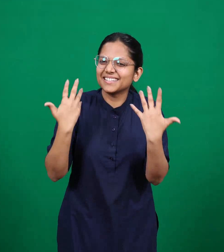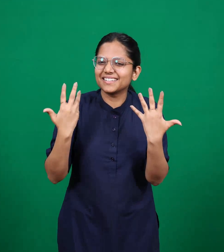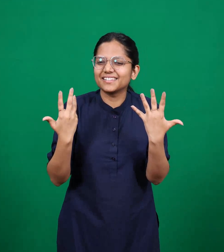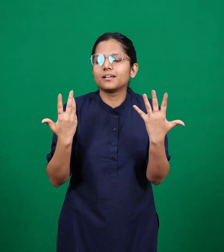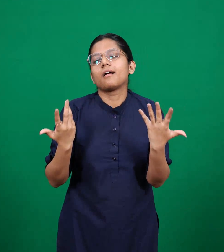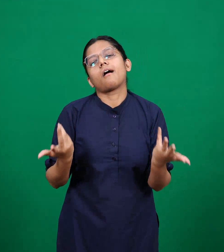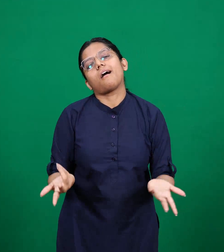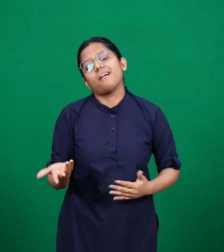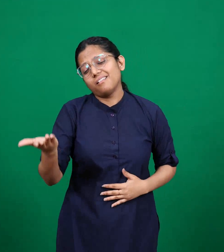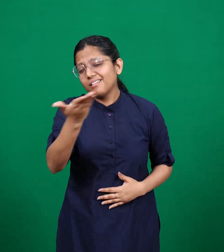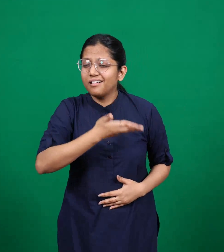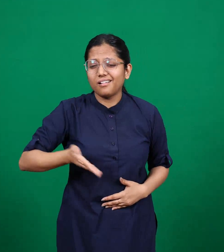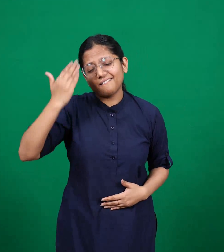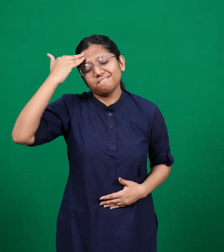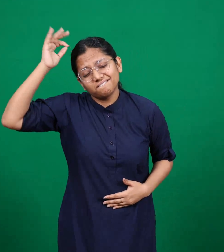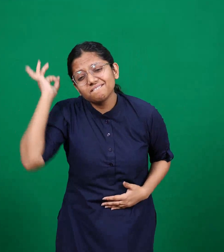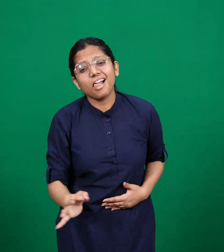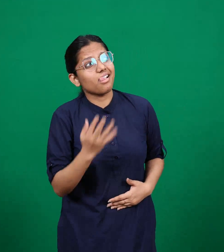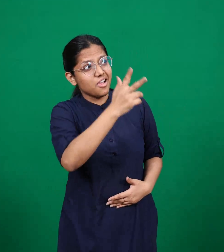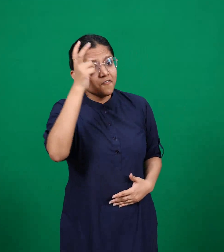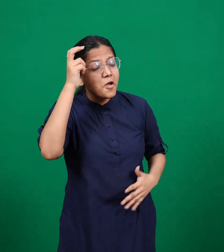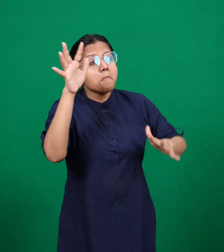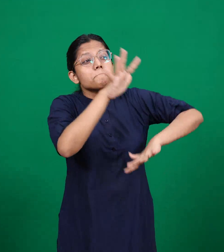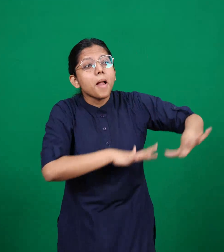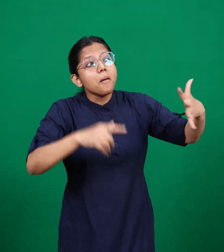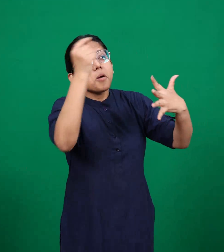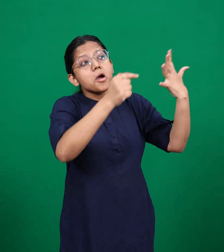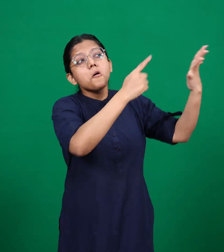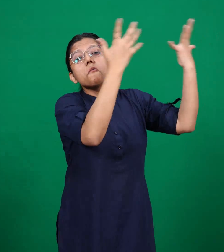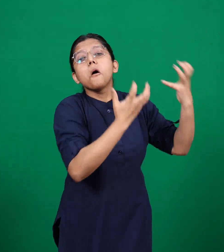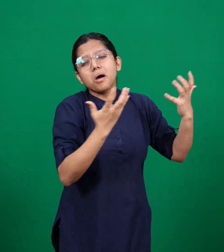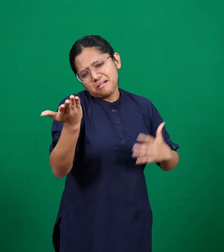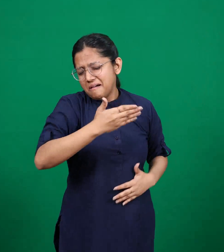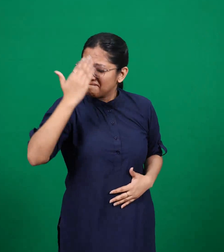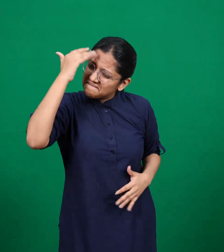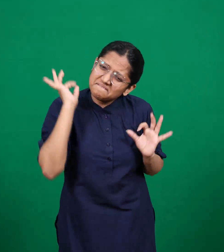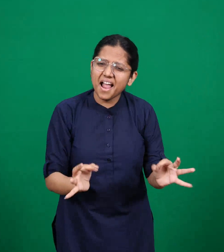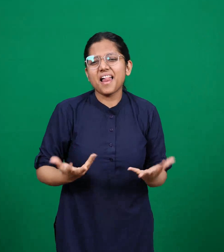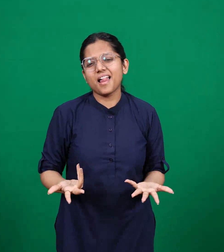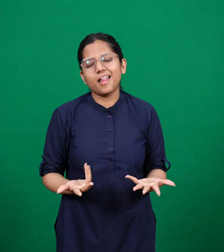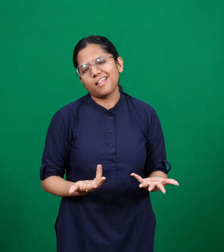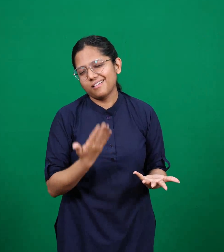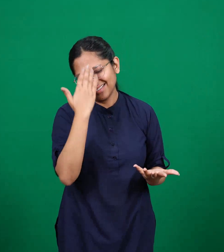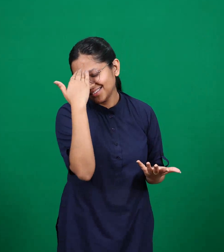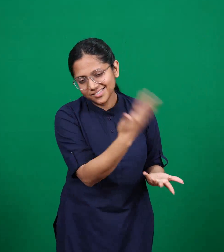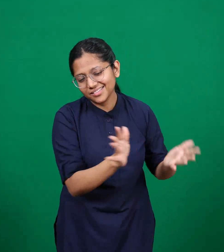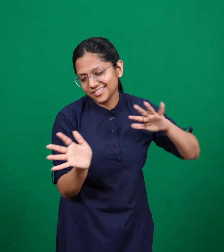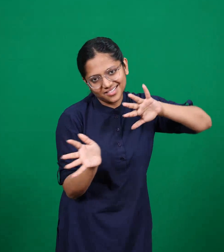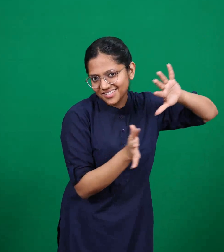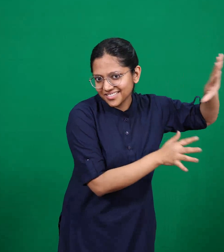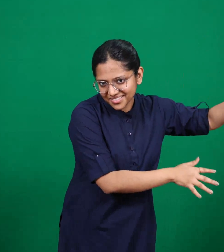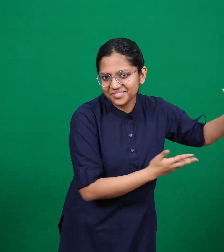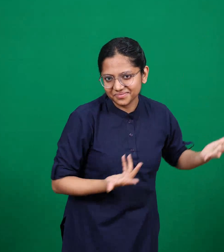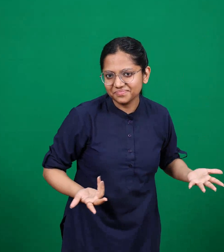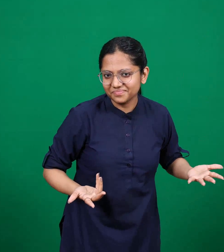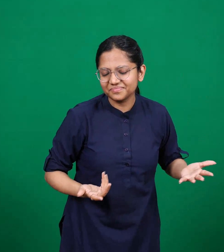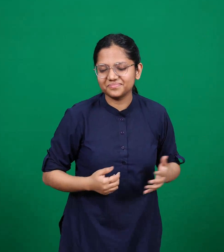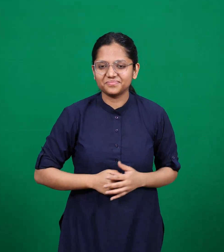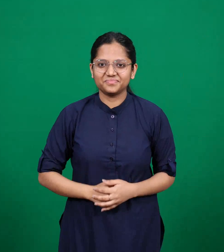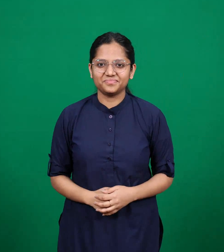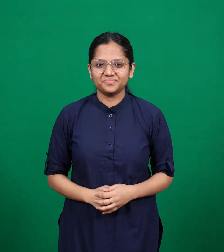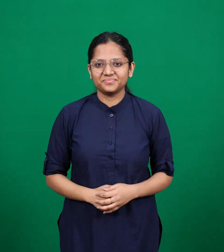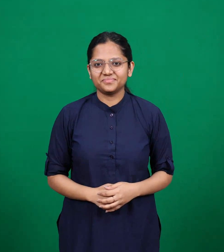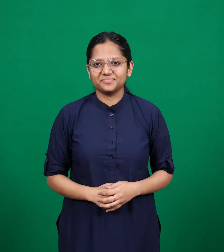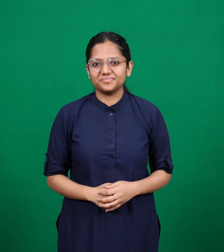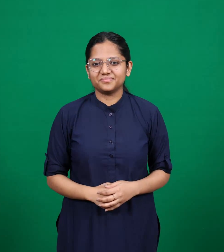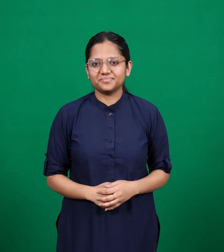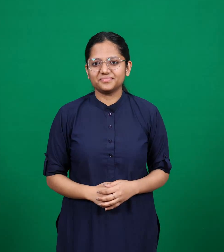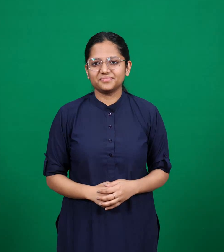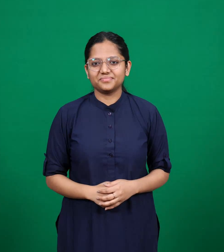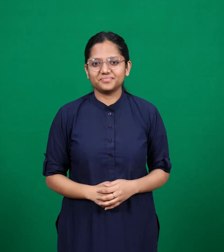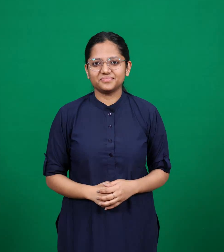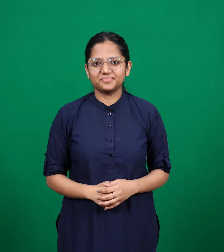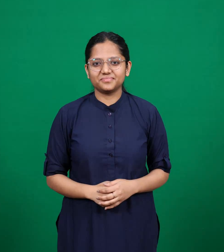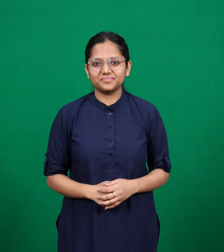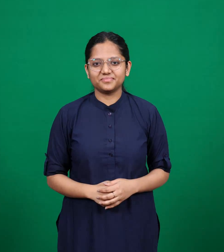For we are not unaware of his schemes.